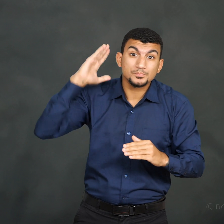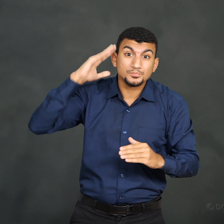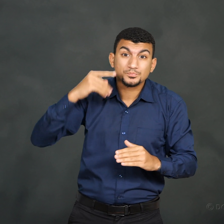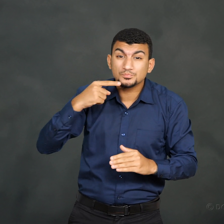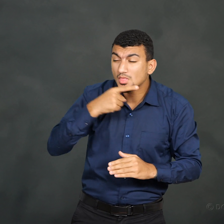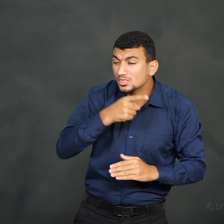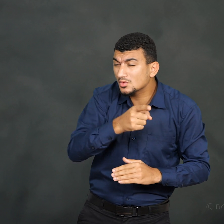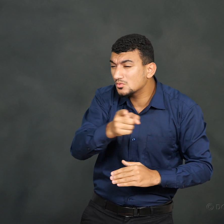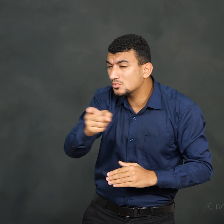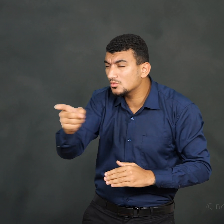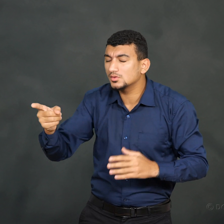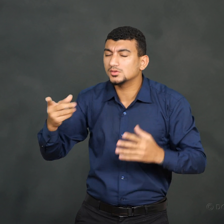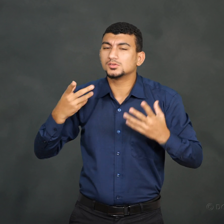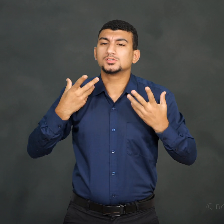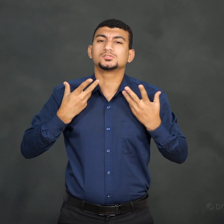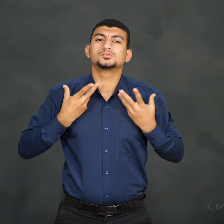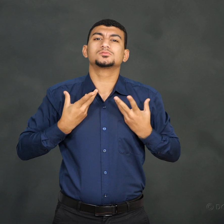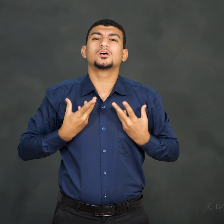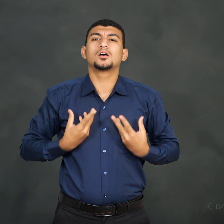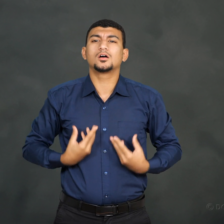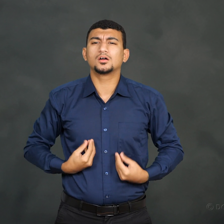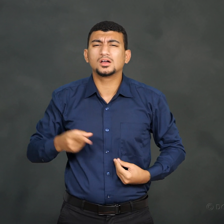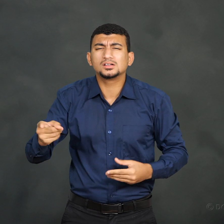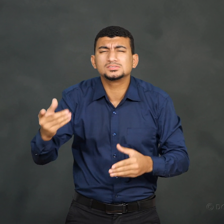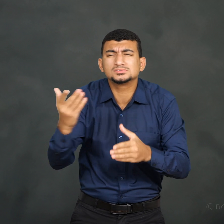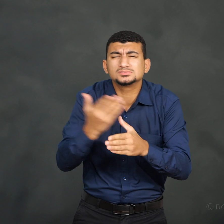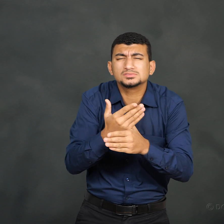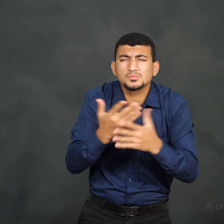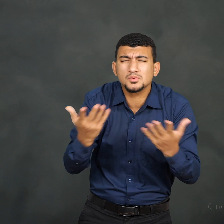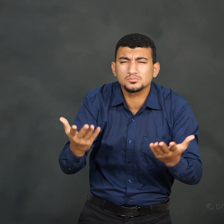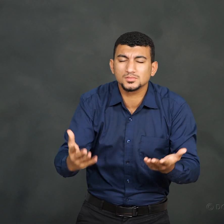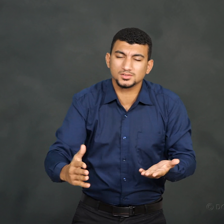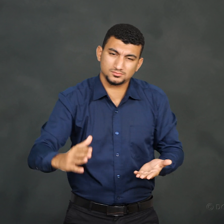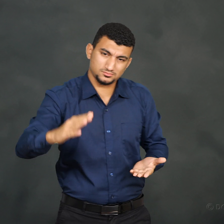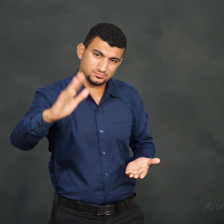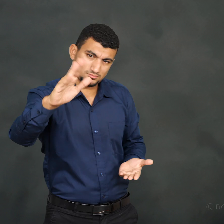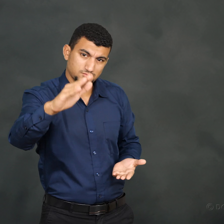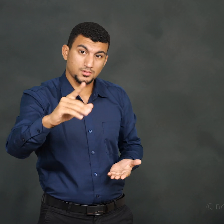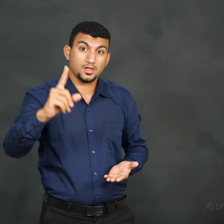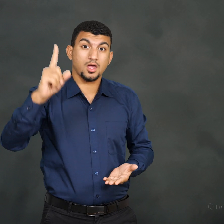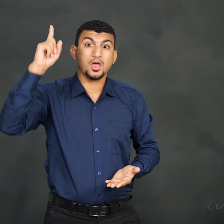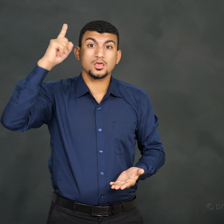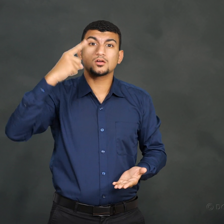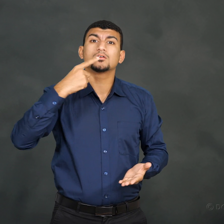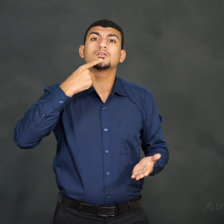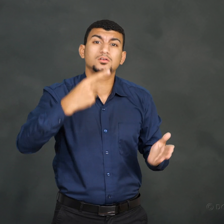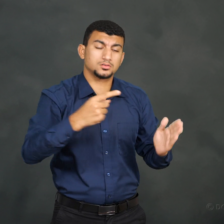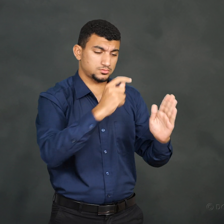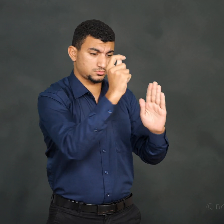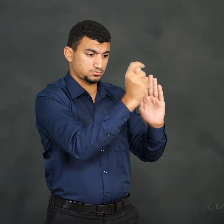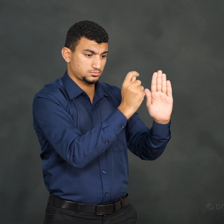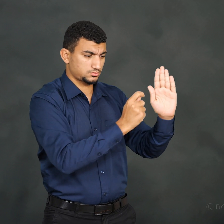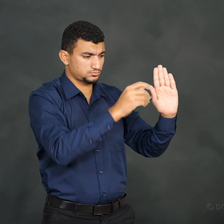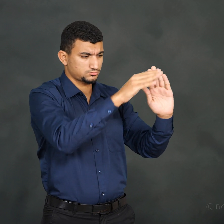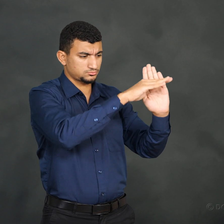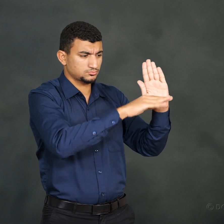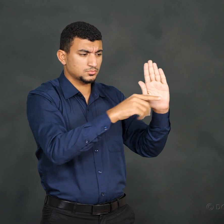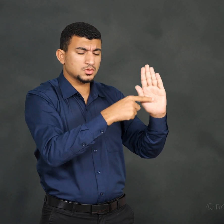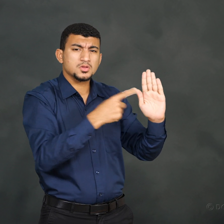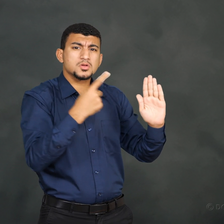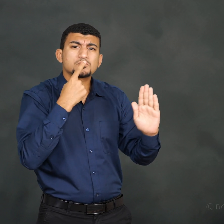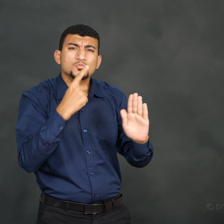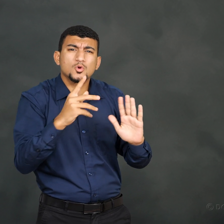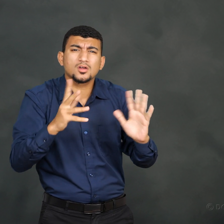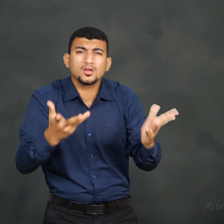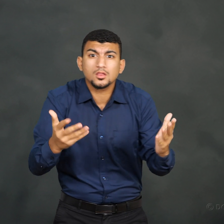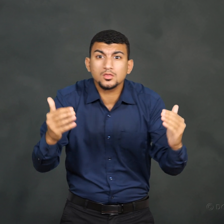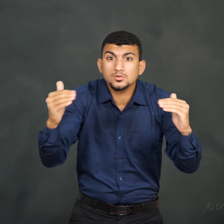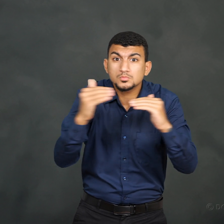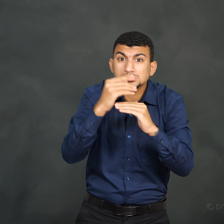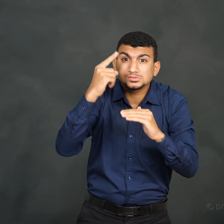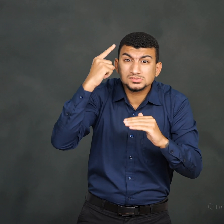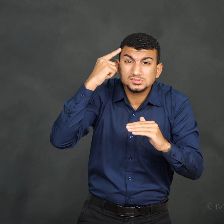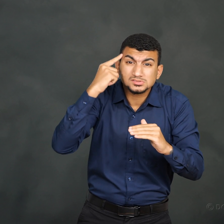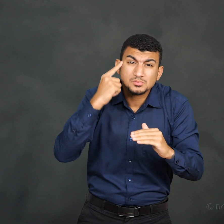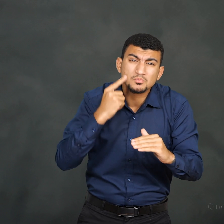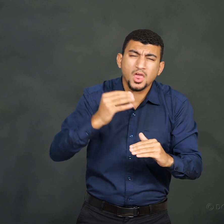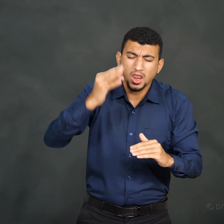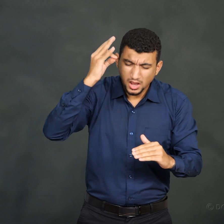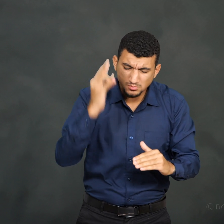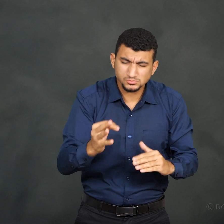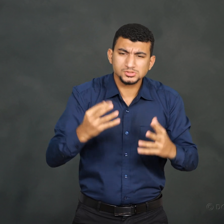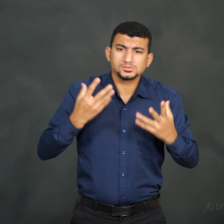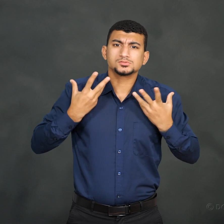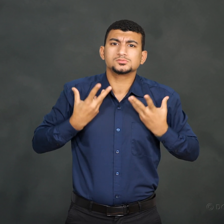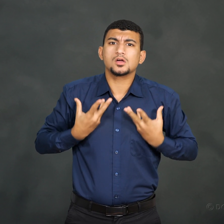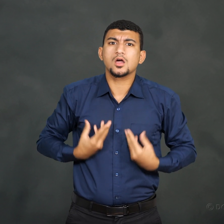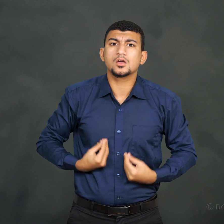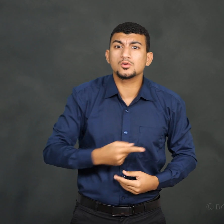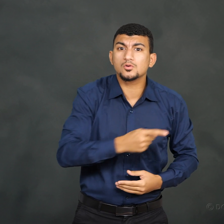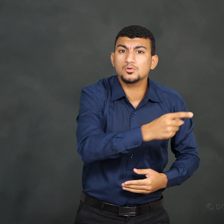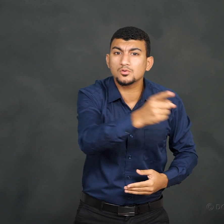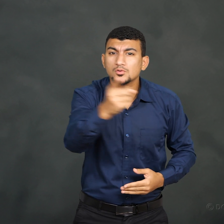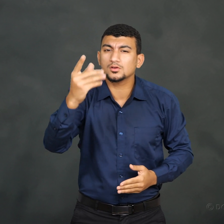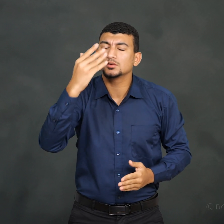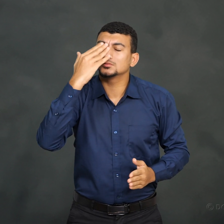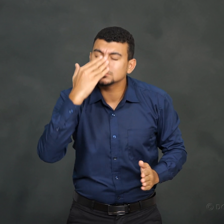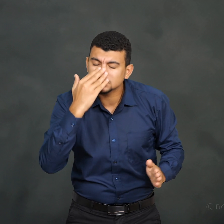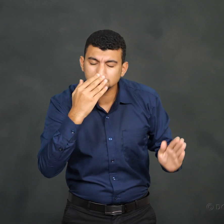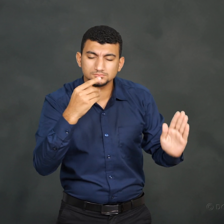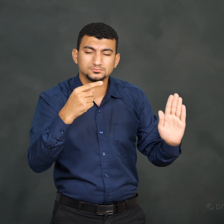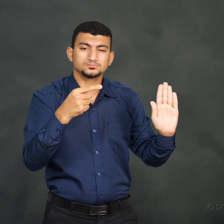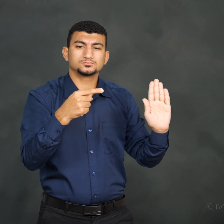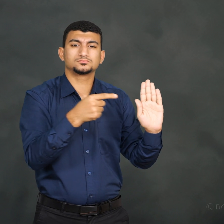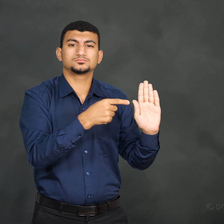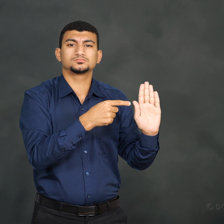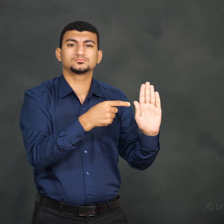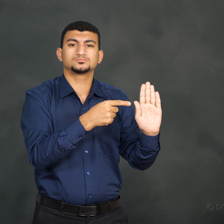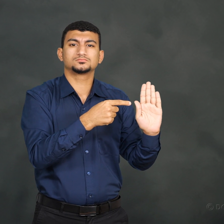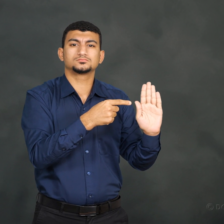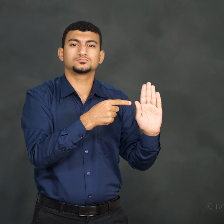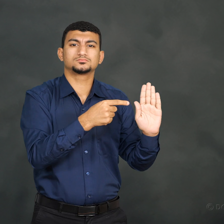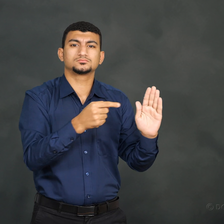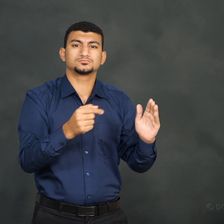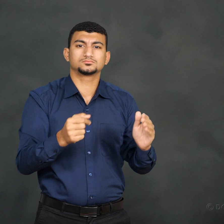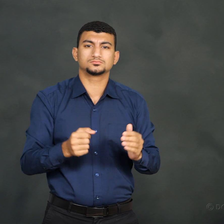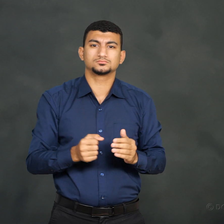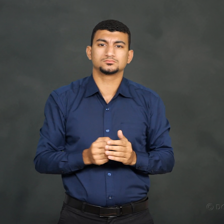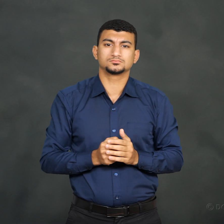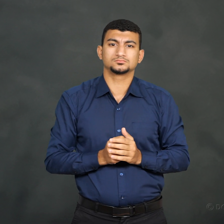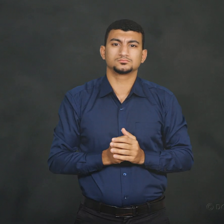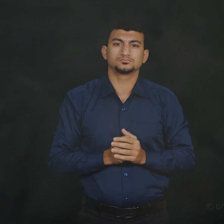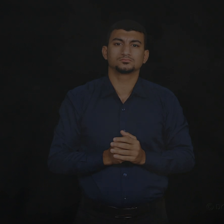And they rested on the Sabbath, according to the commandment.